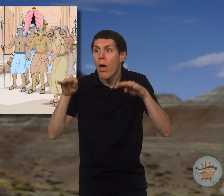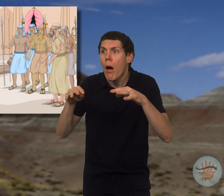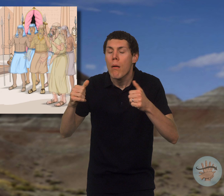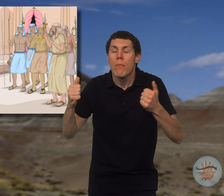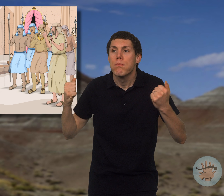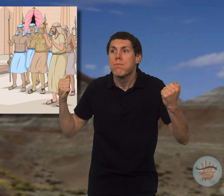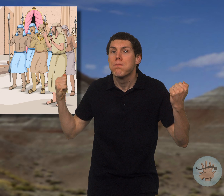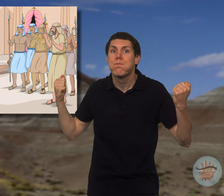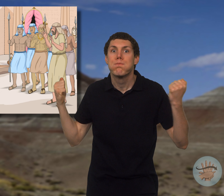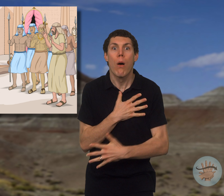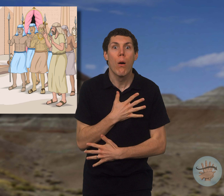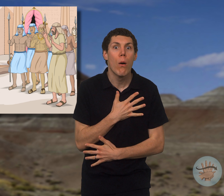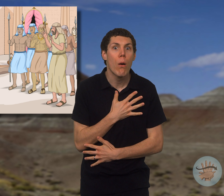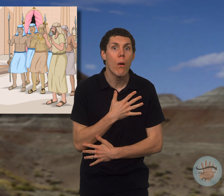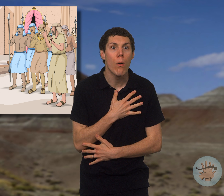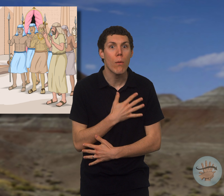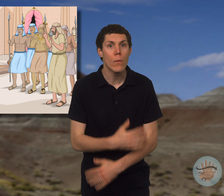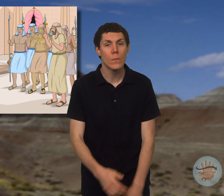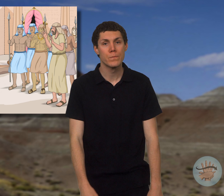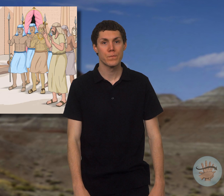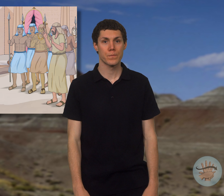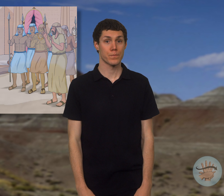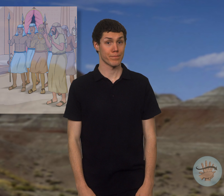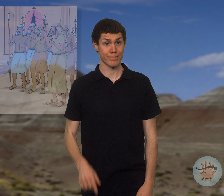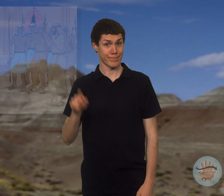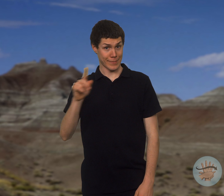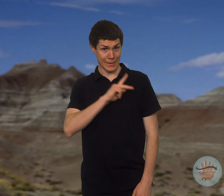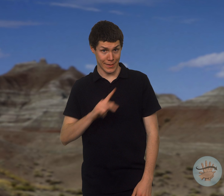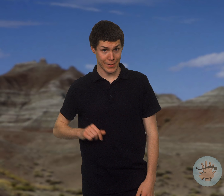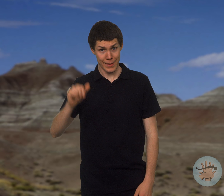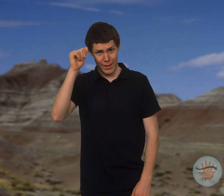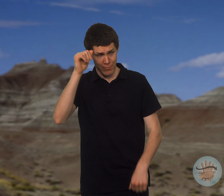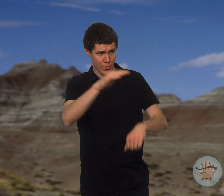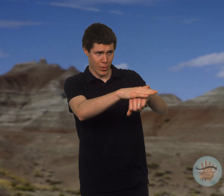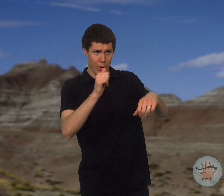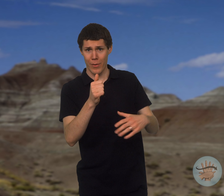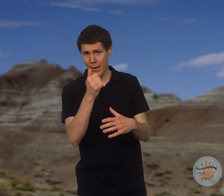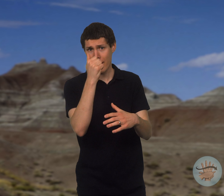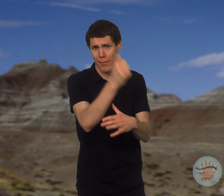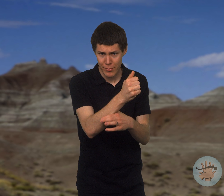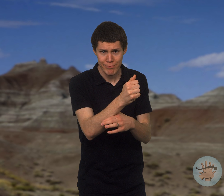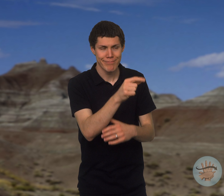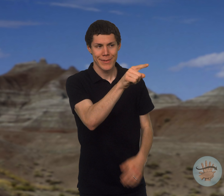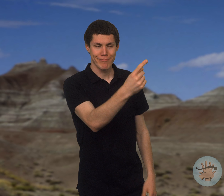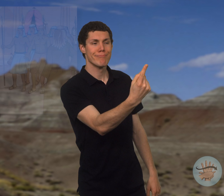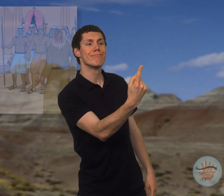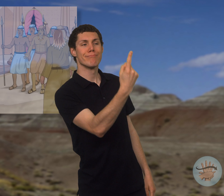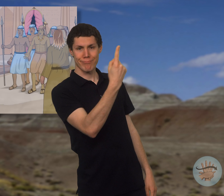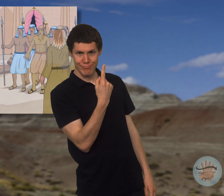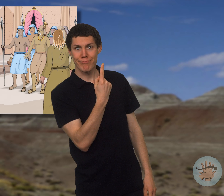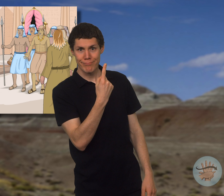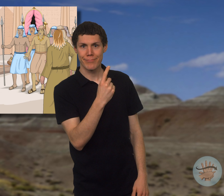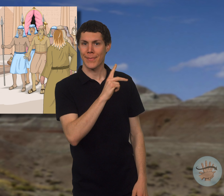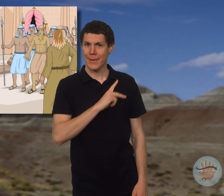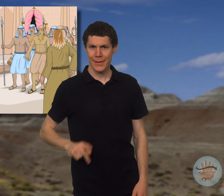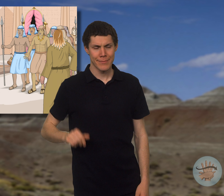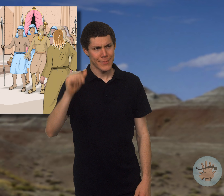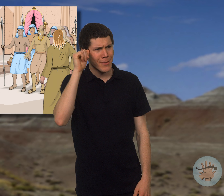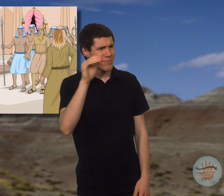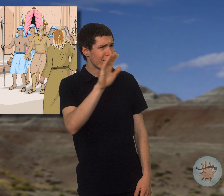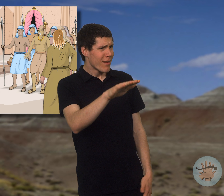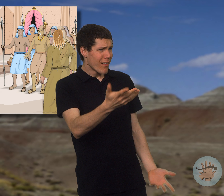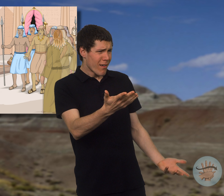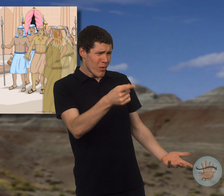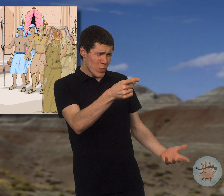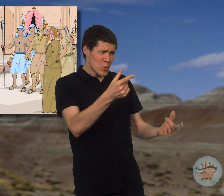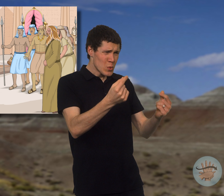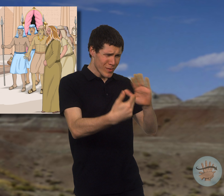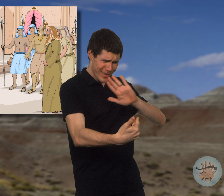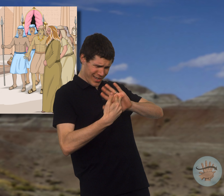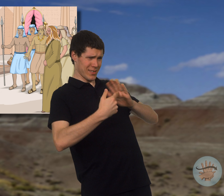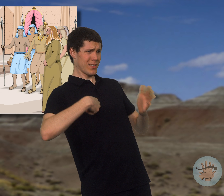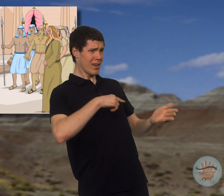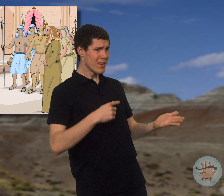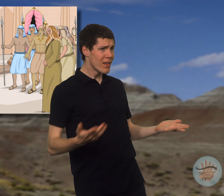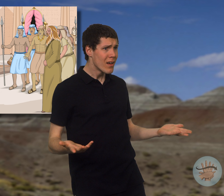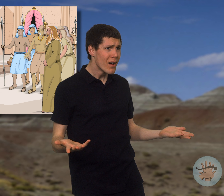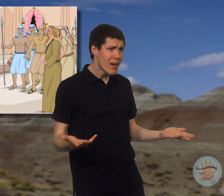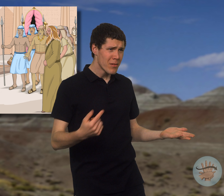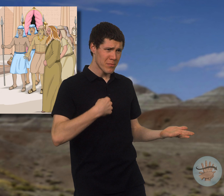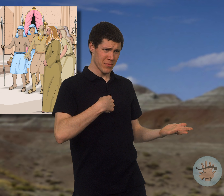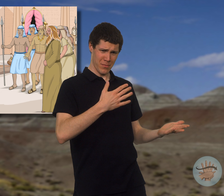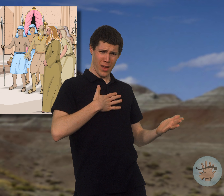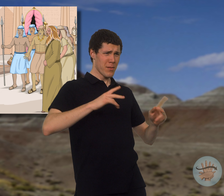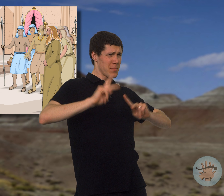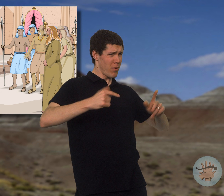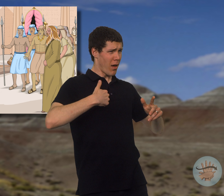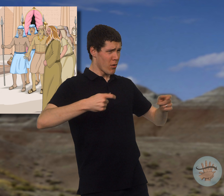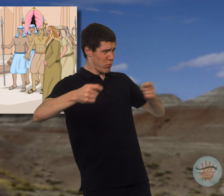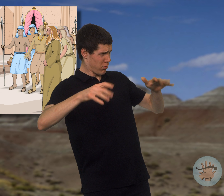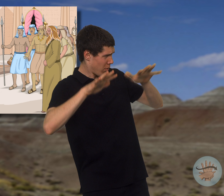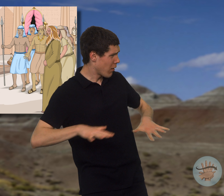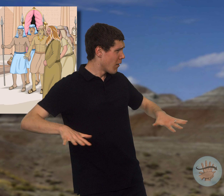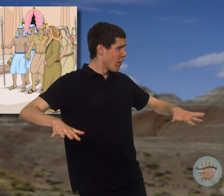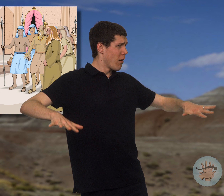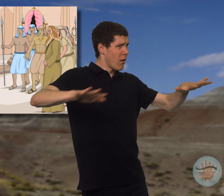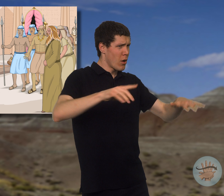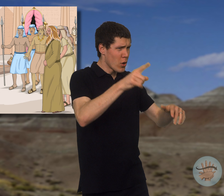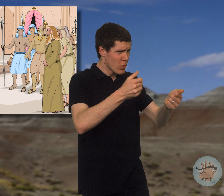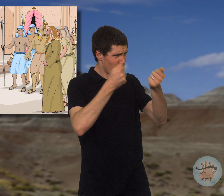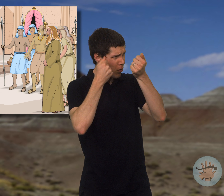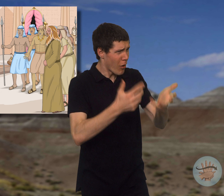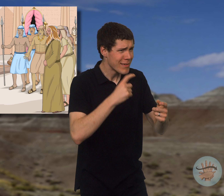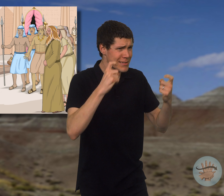Then Abimelech called Abraham and asked, “What have you done to us?